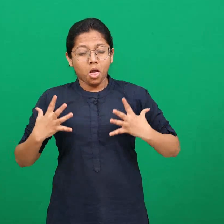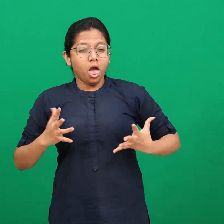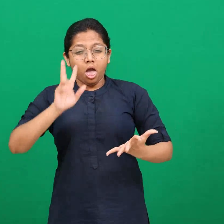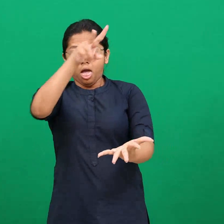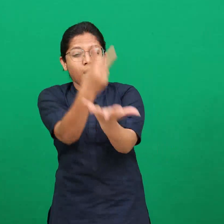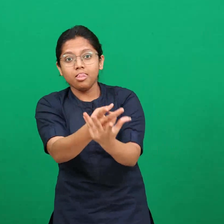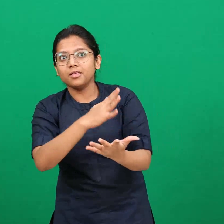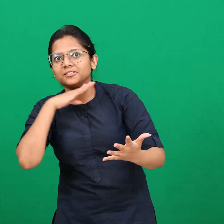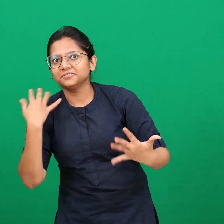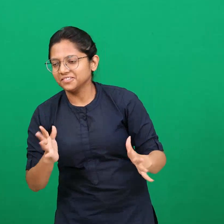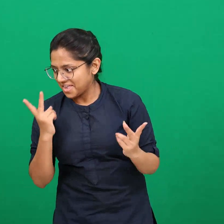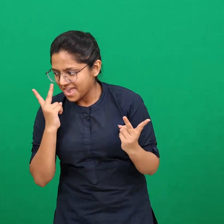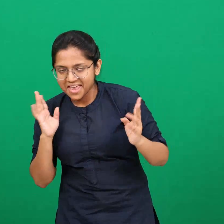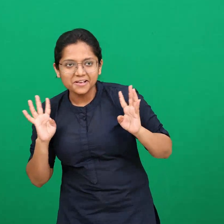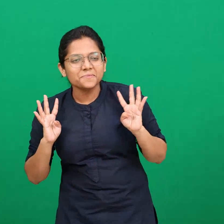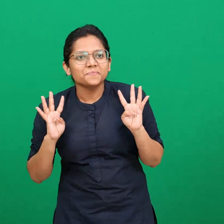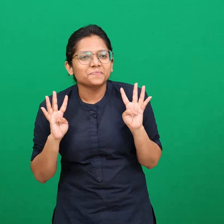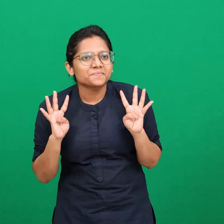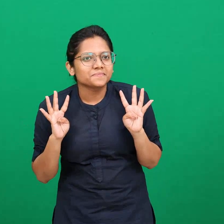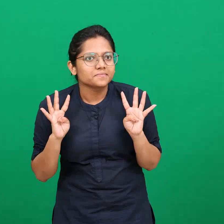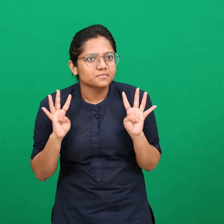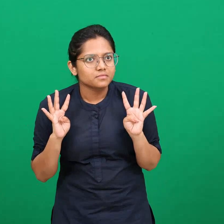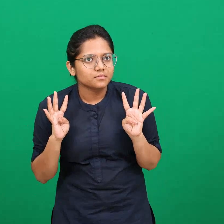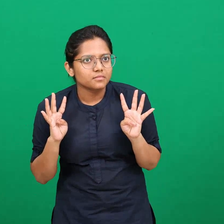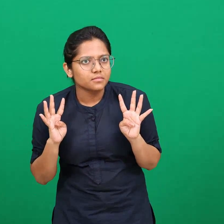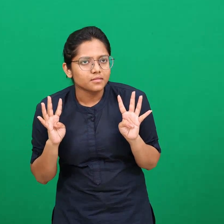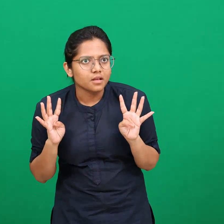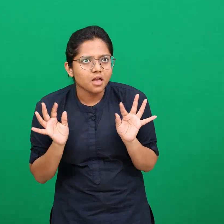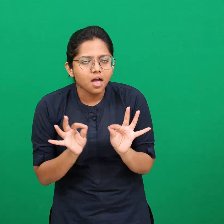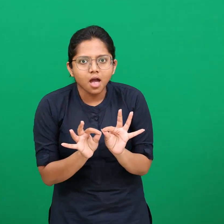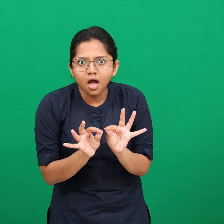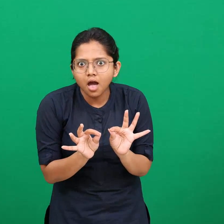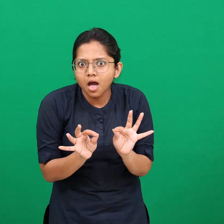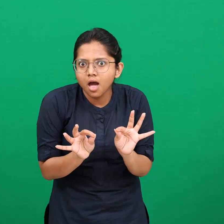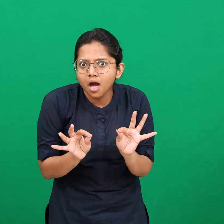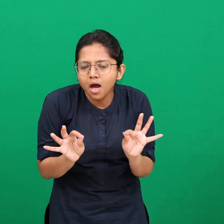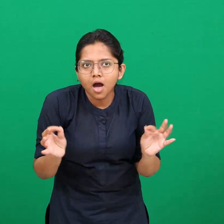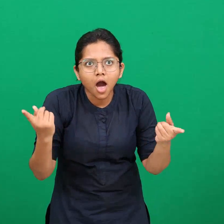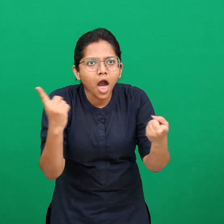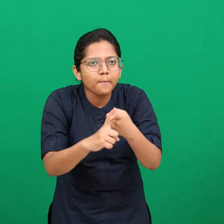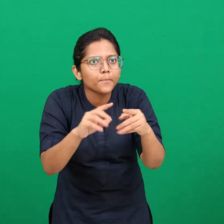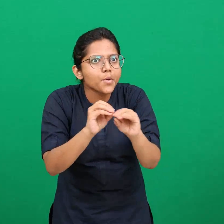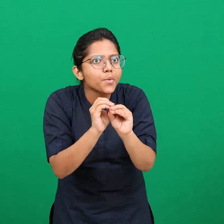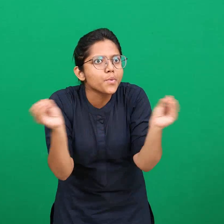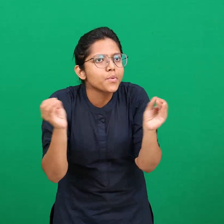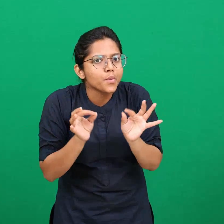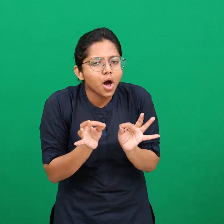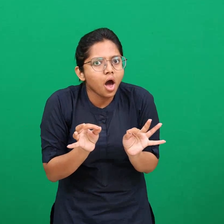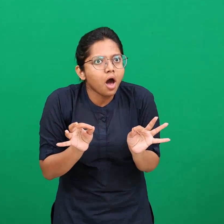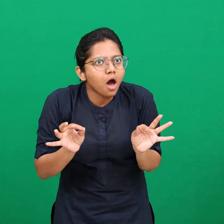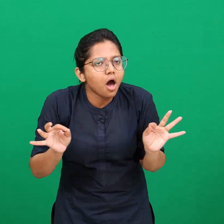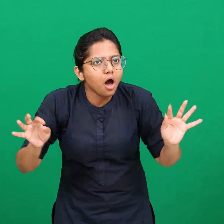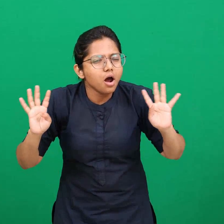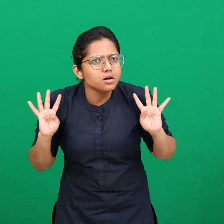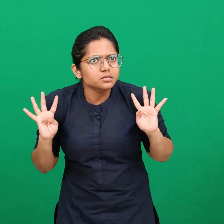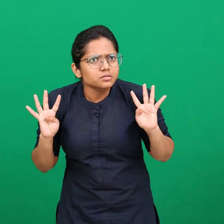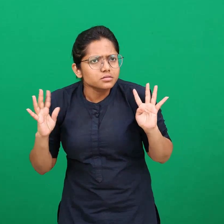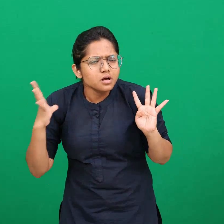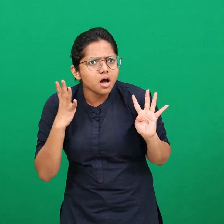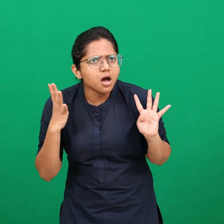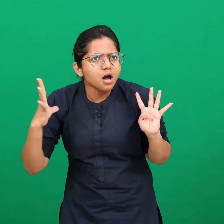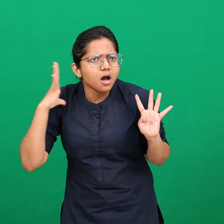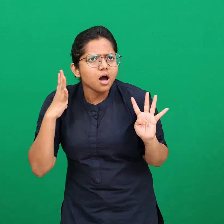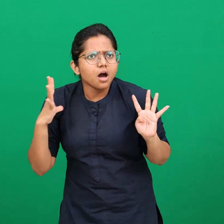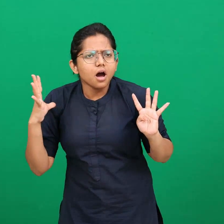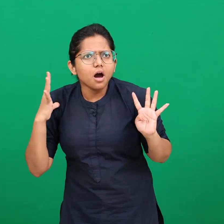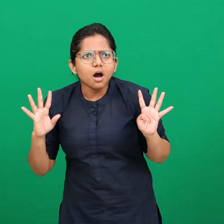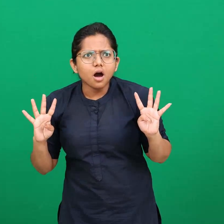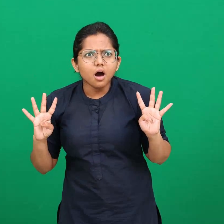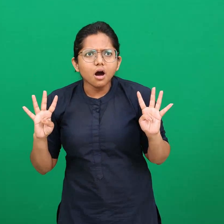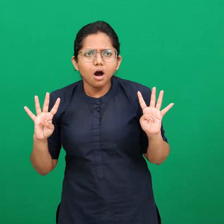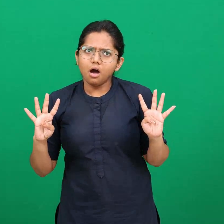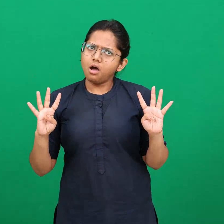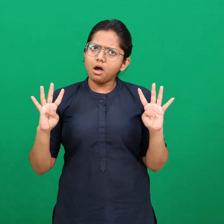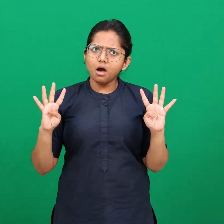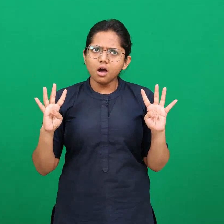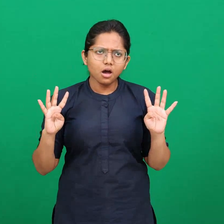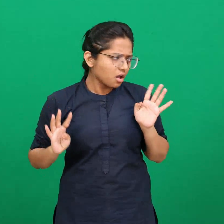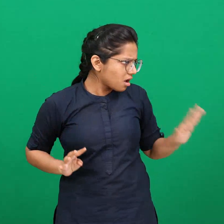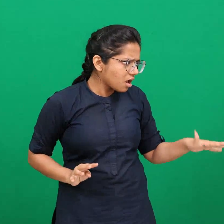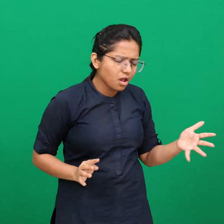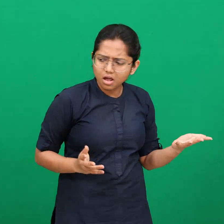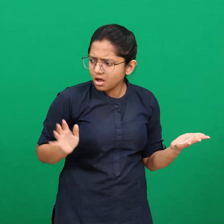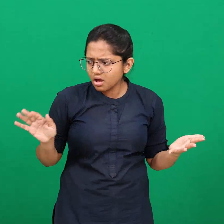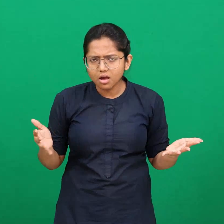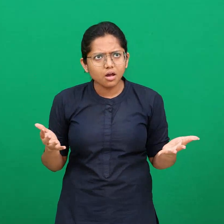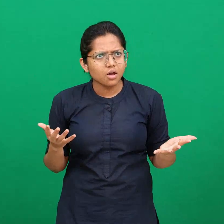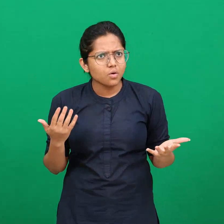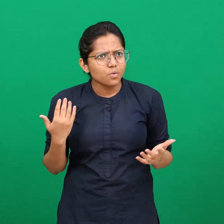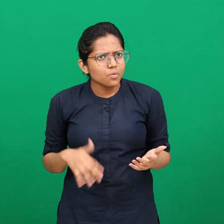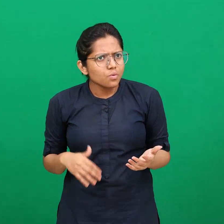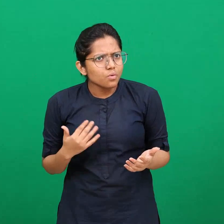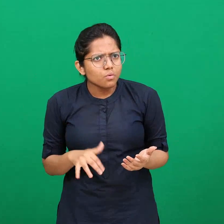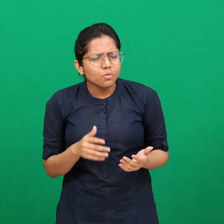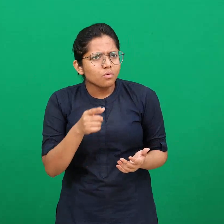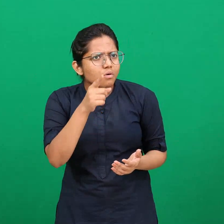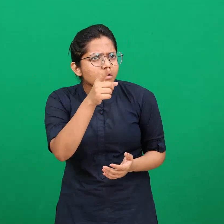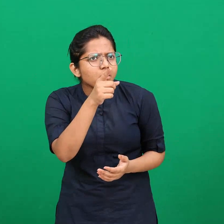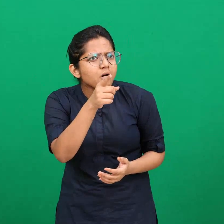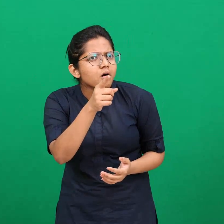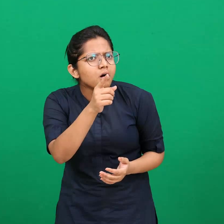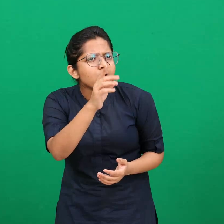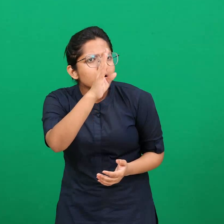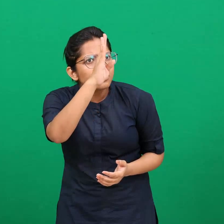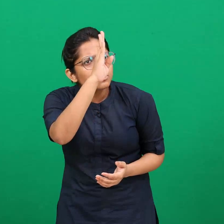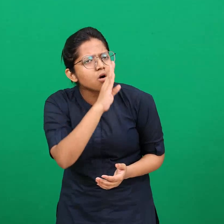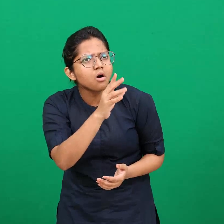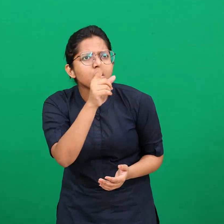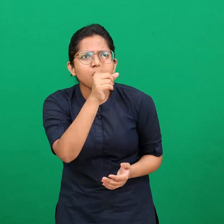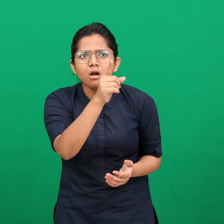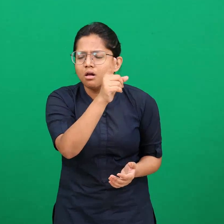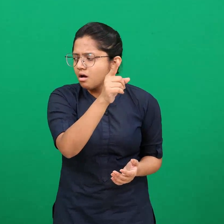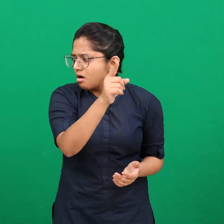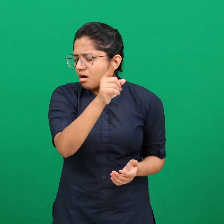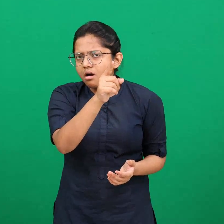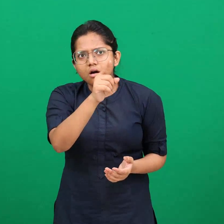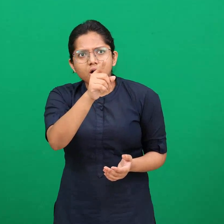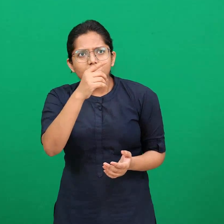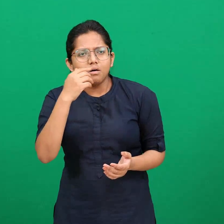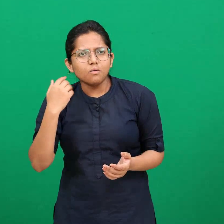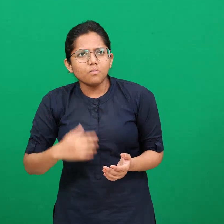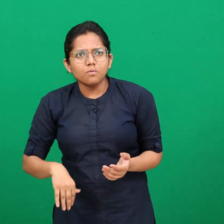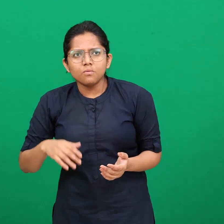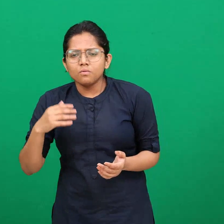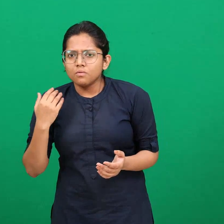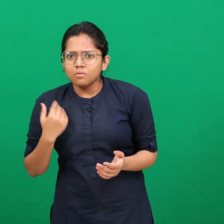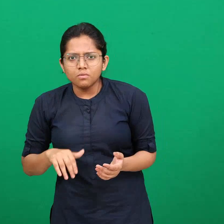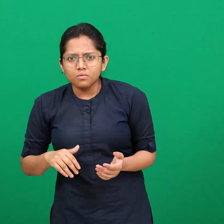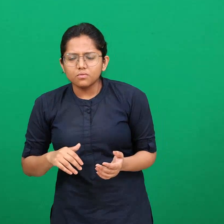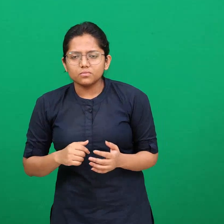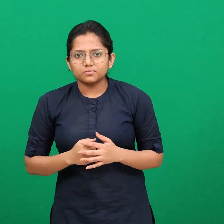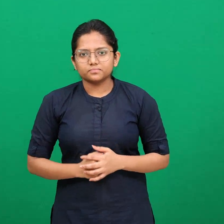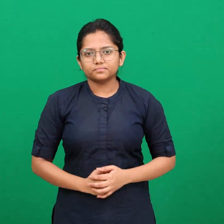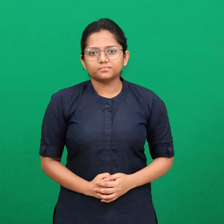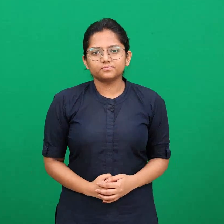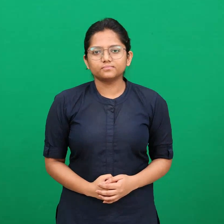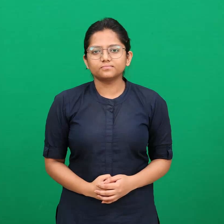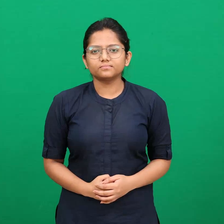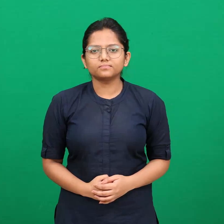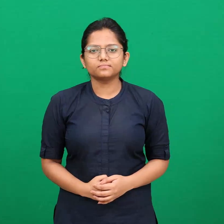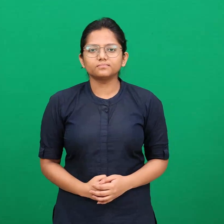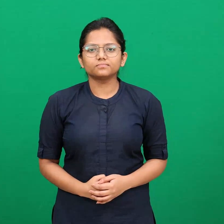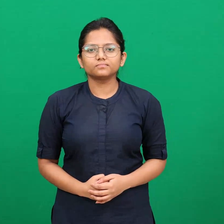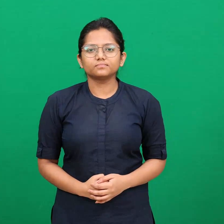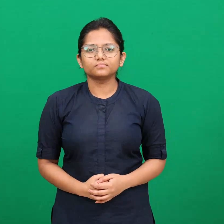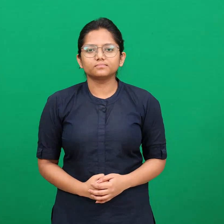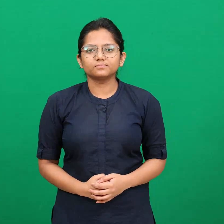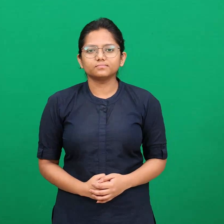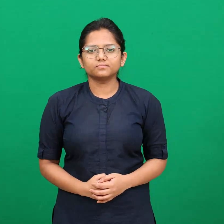But after waiting a long time and seeing nothing unusual happen to him, they changed their minds and said he was a god.